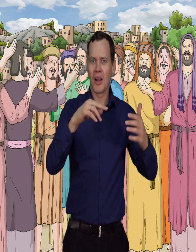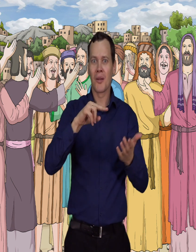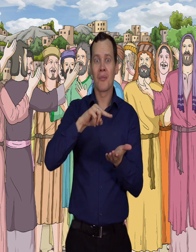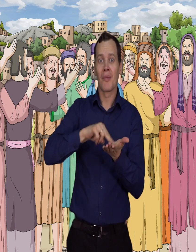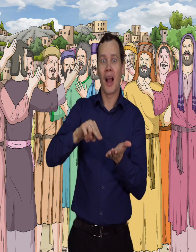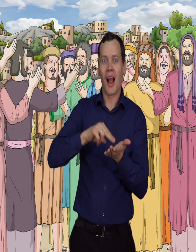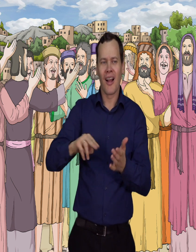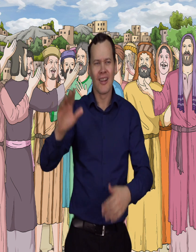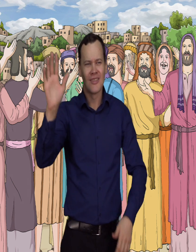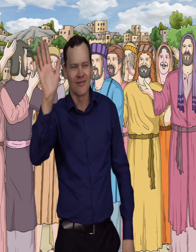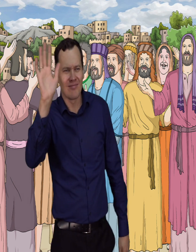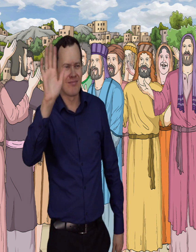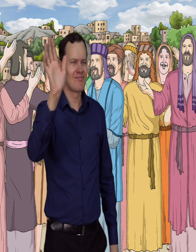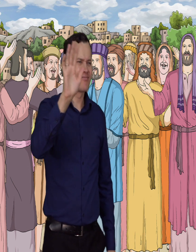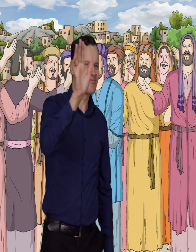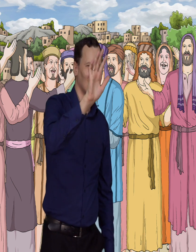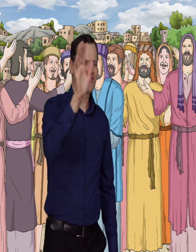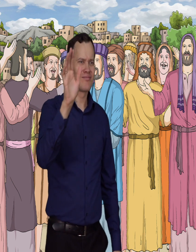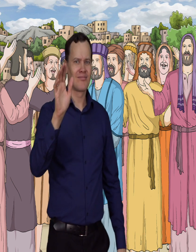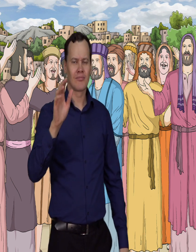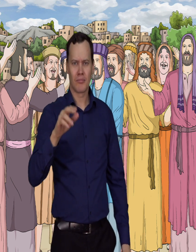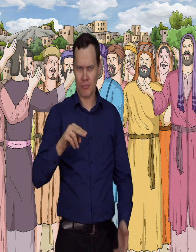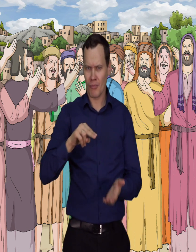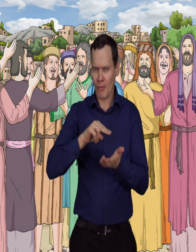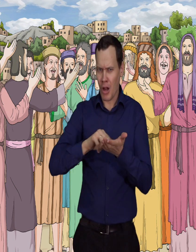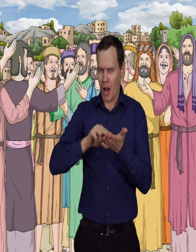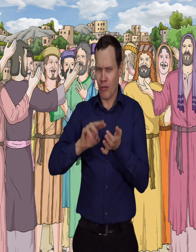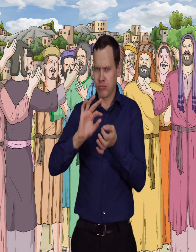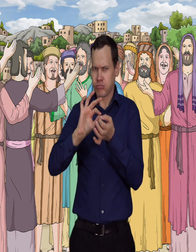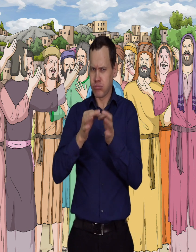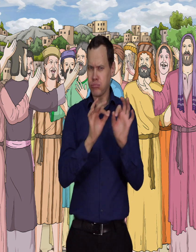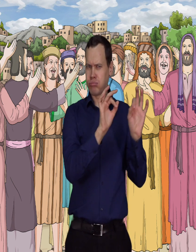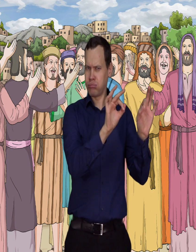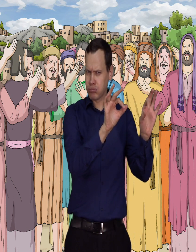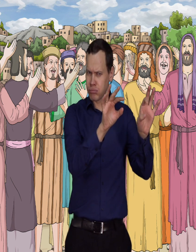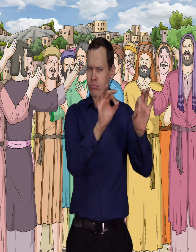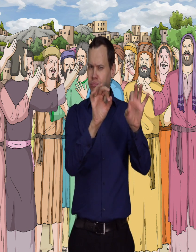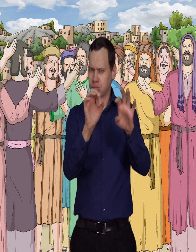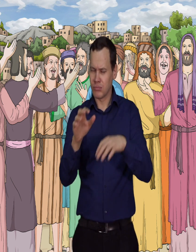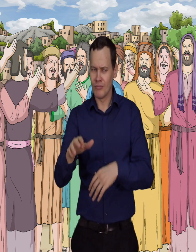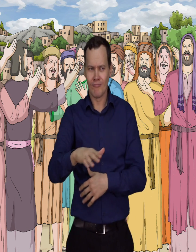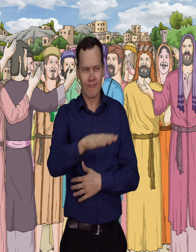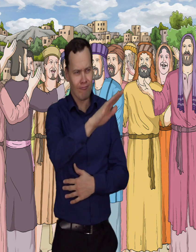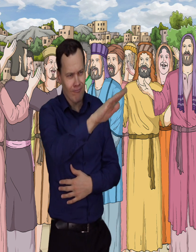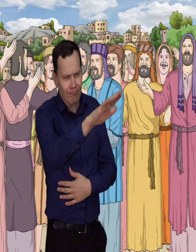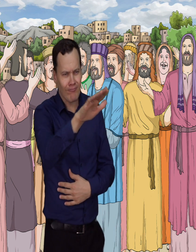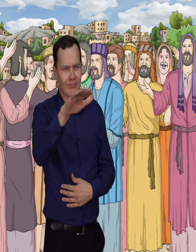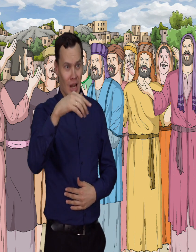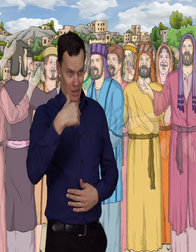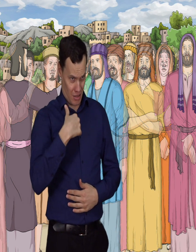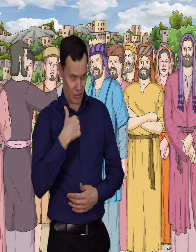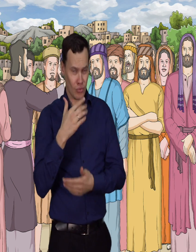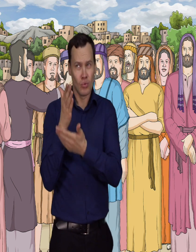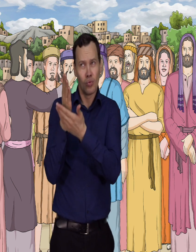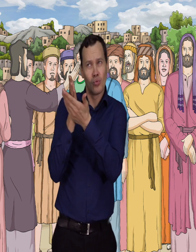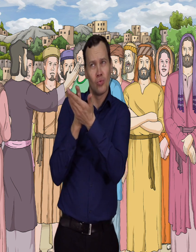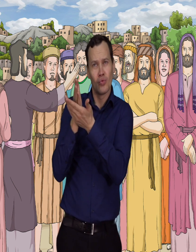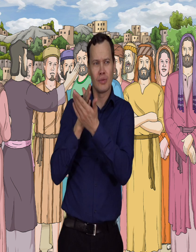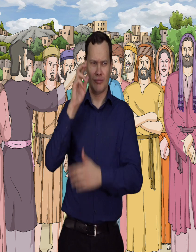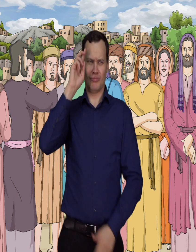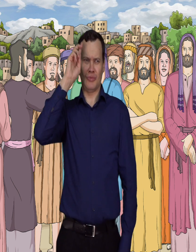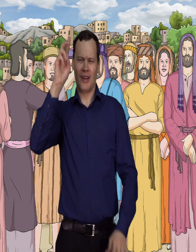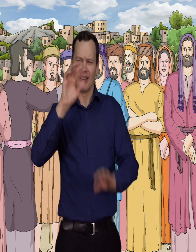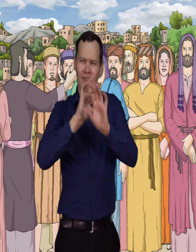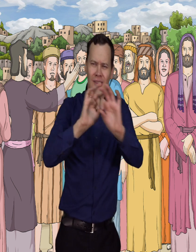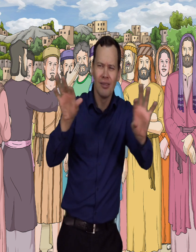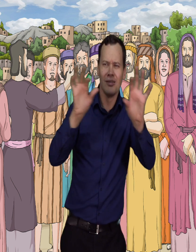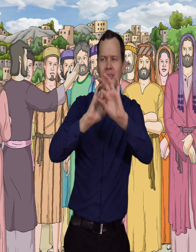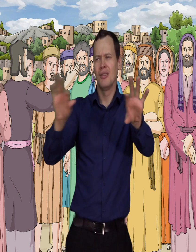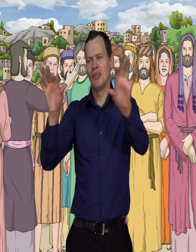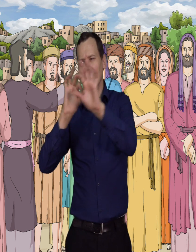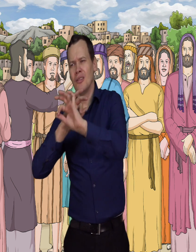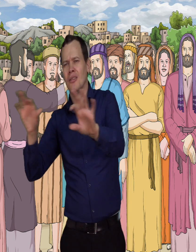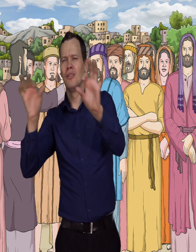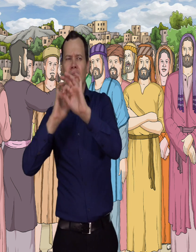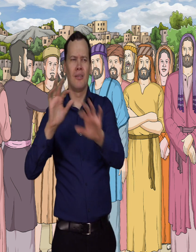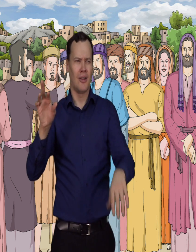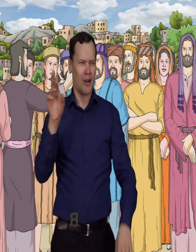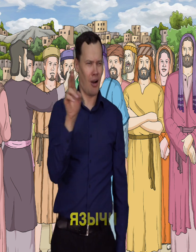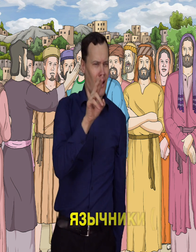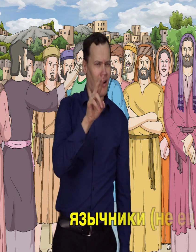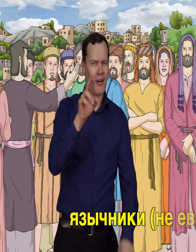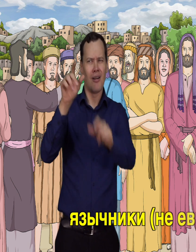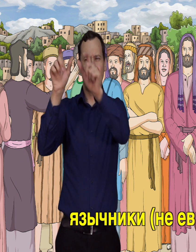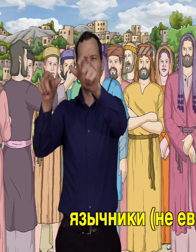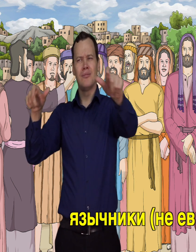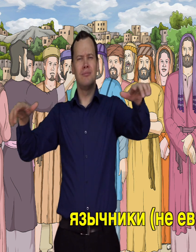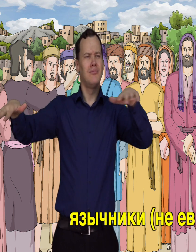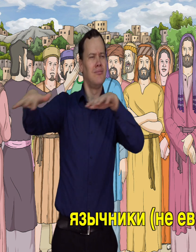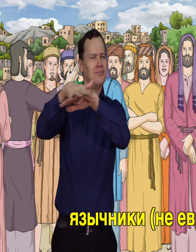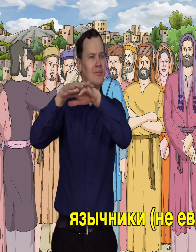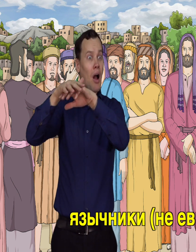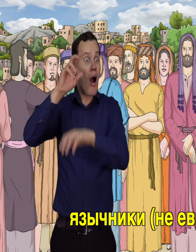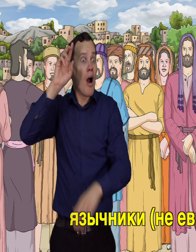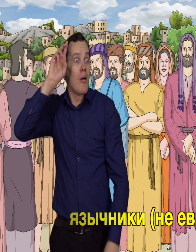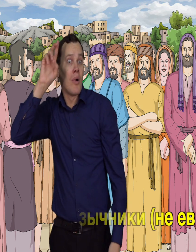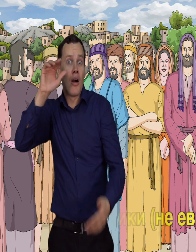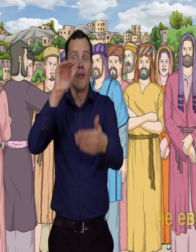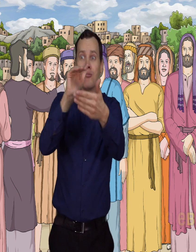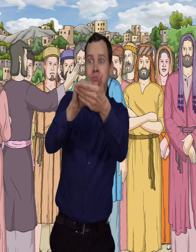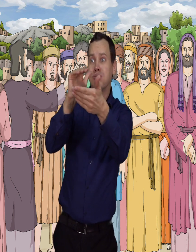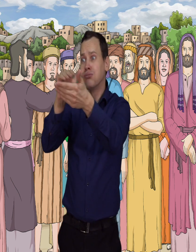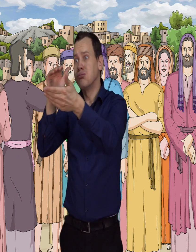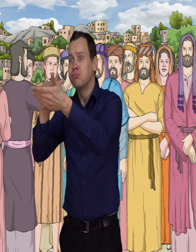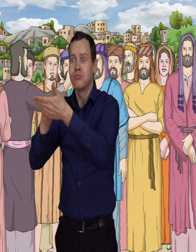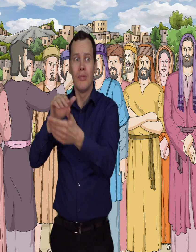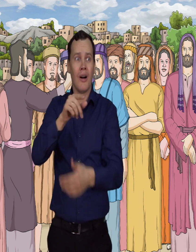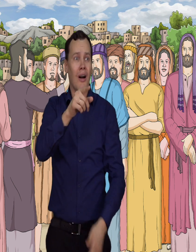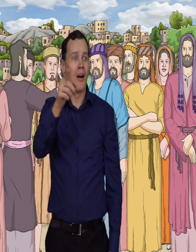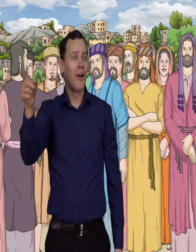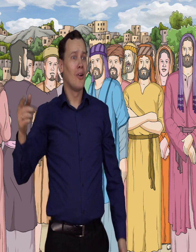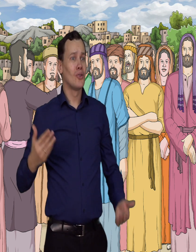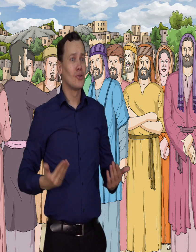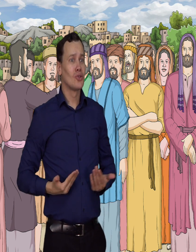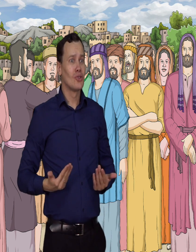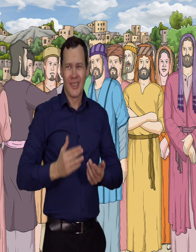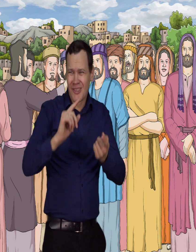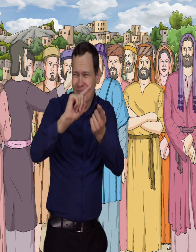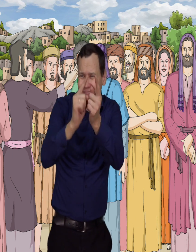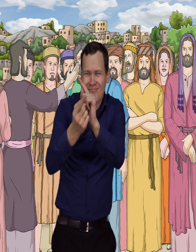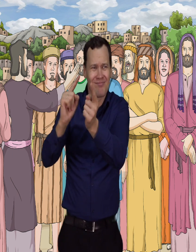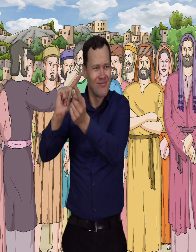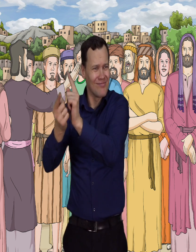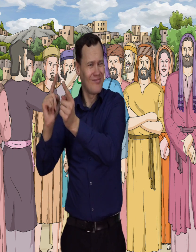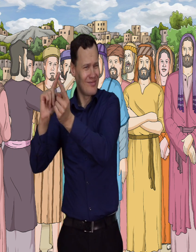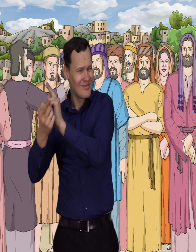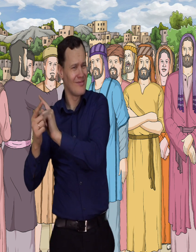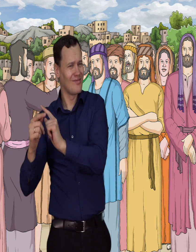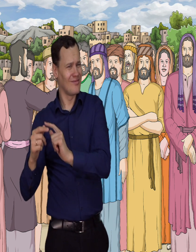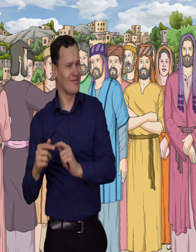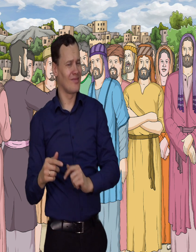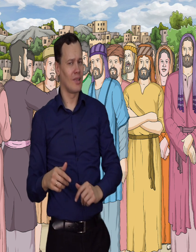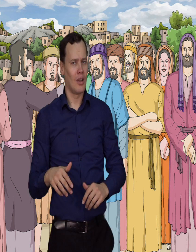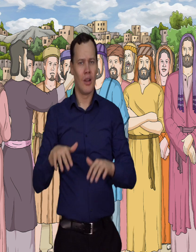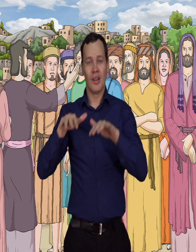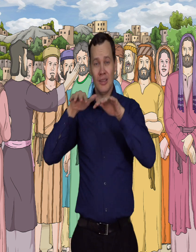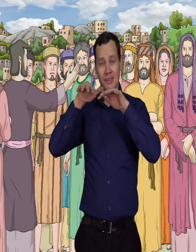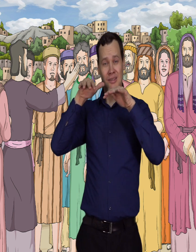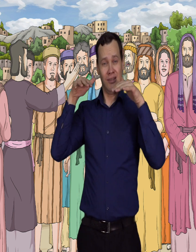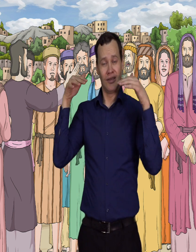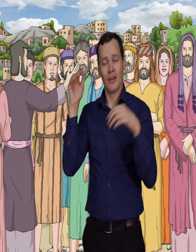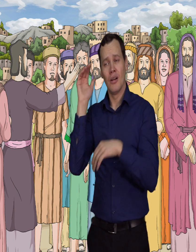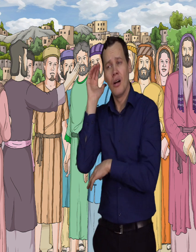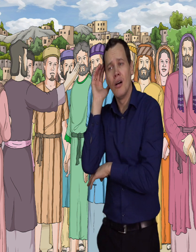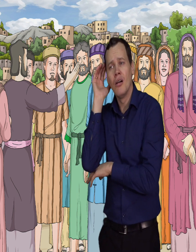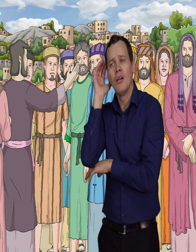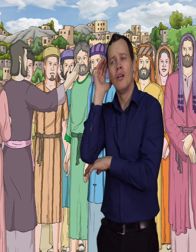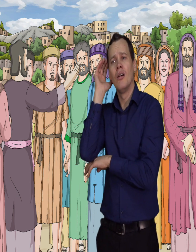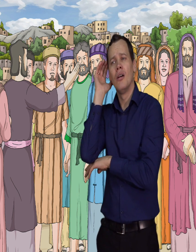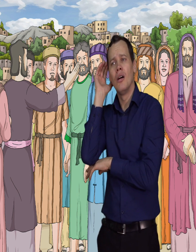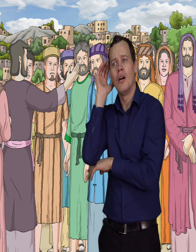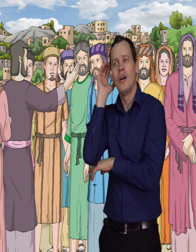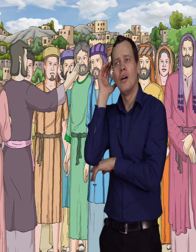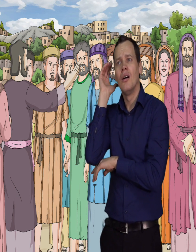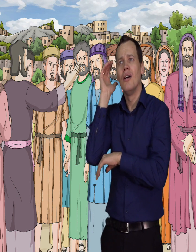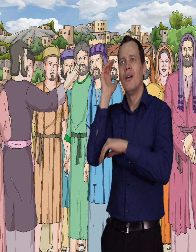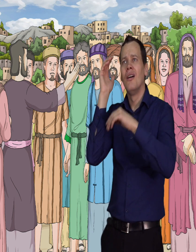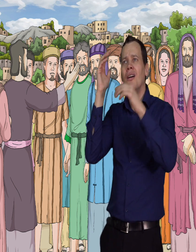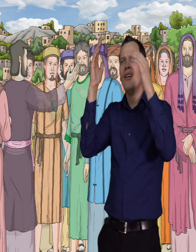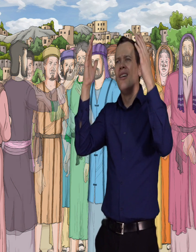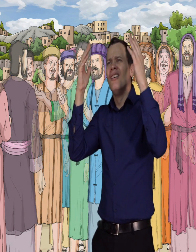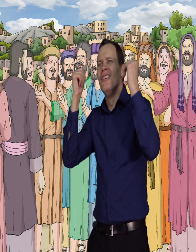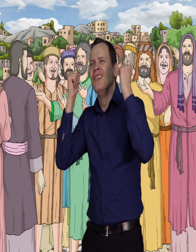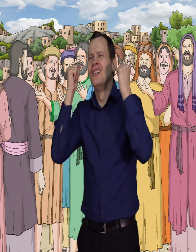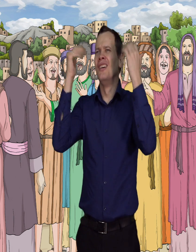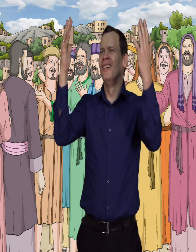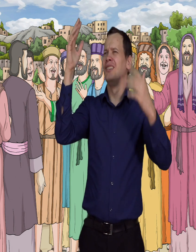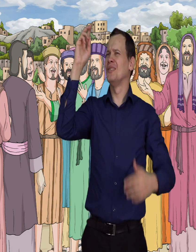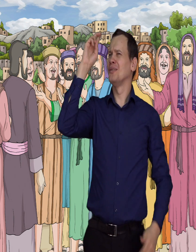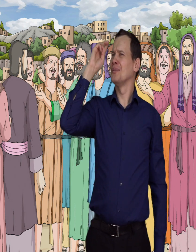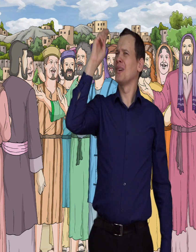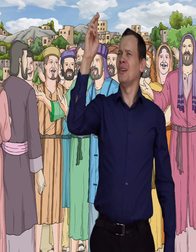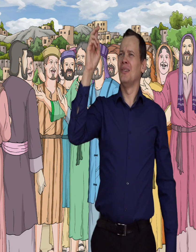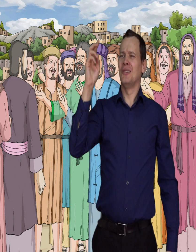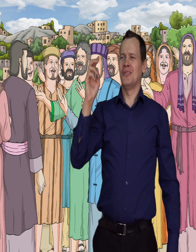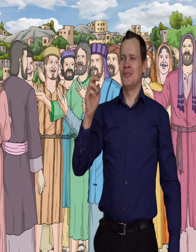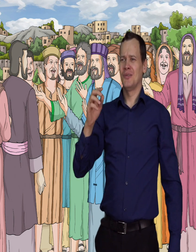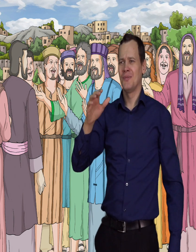Paul greeted them and recounted one by one the things that God had done among the Gentiles through his ministry.